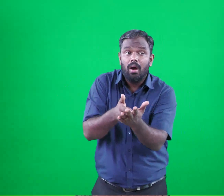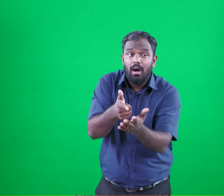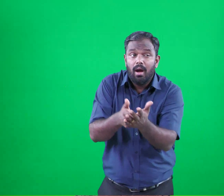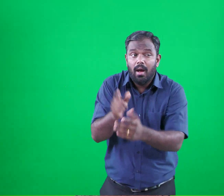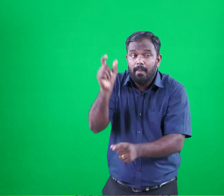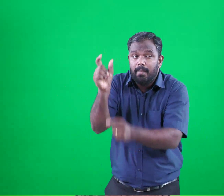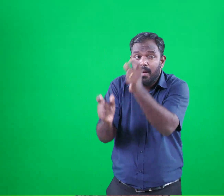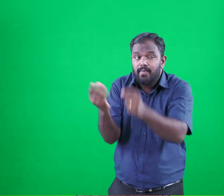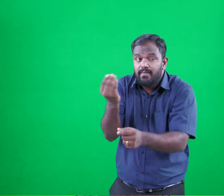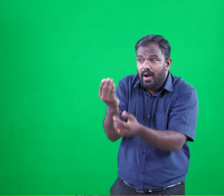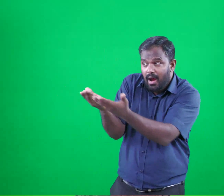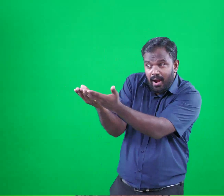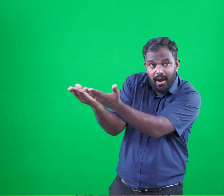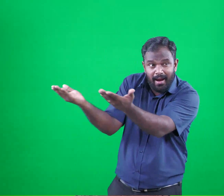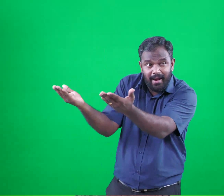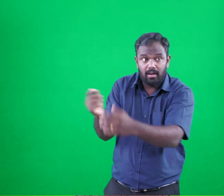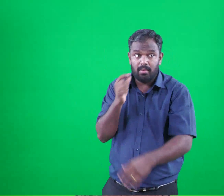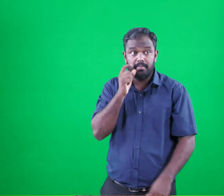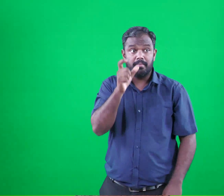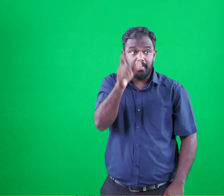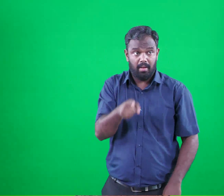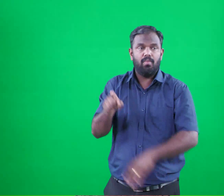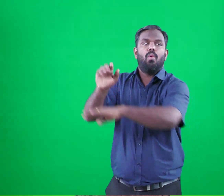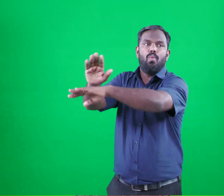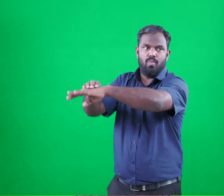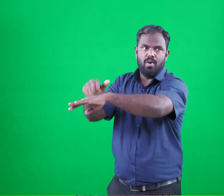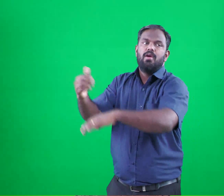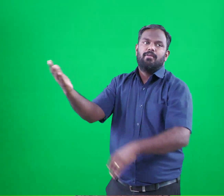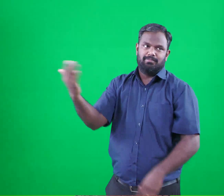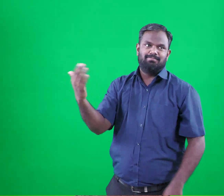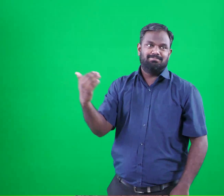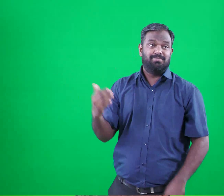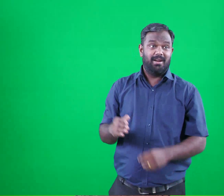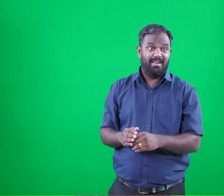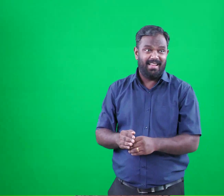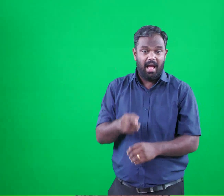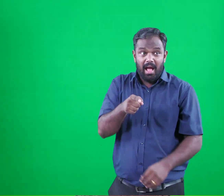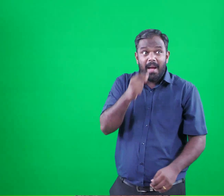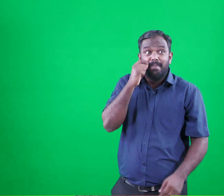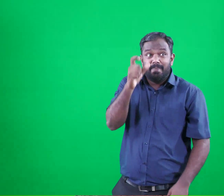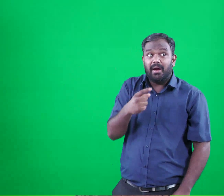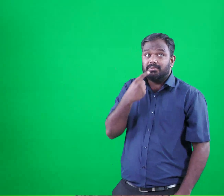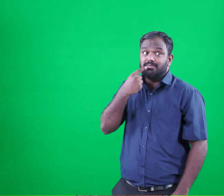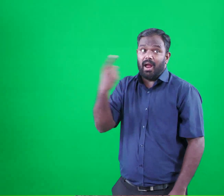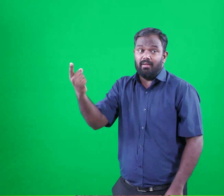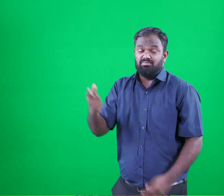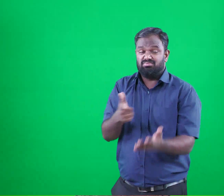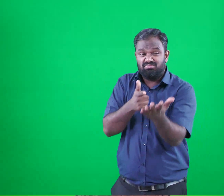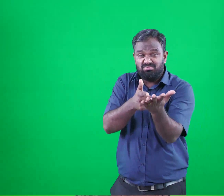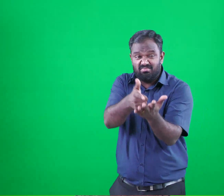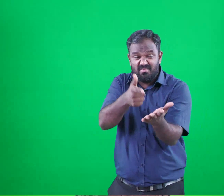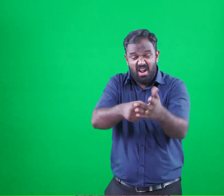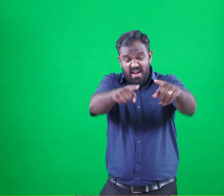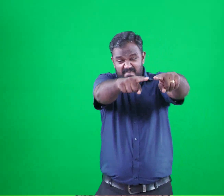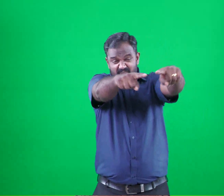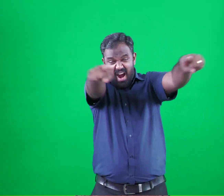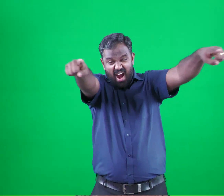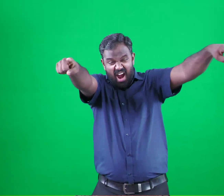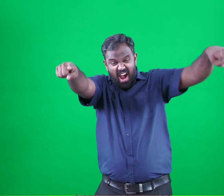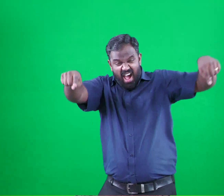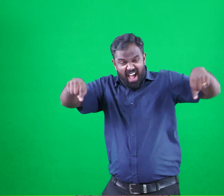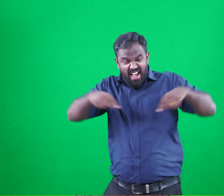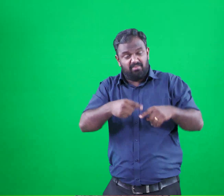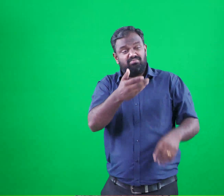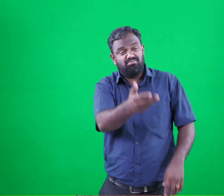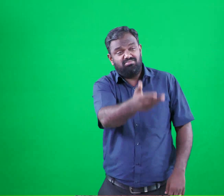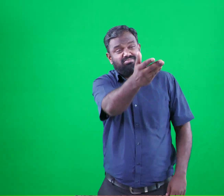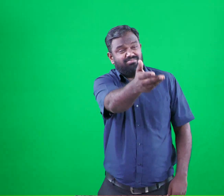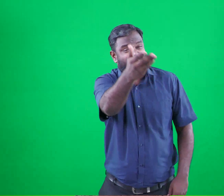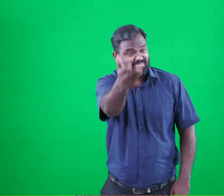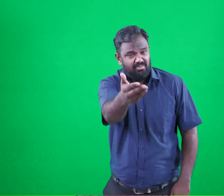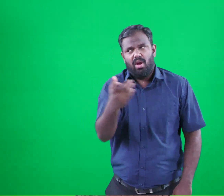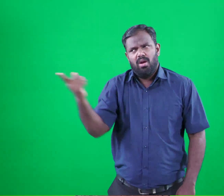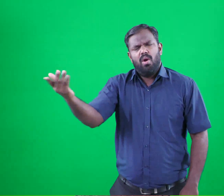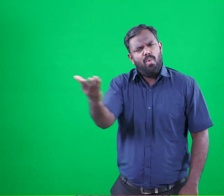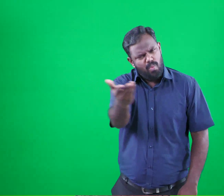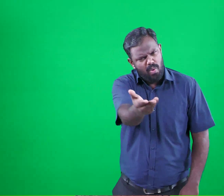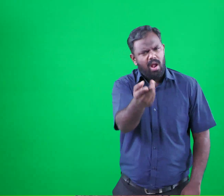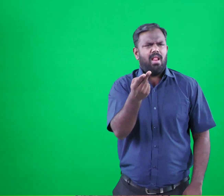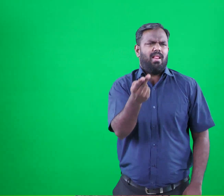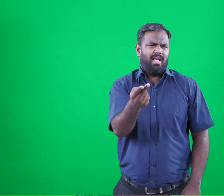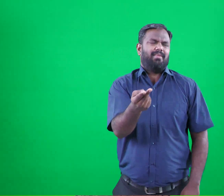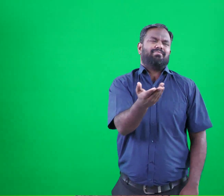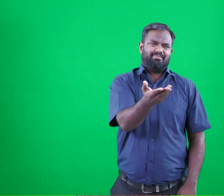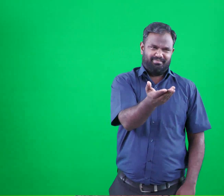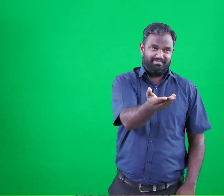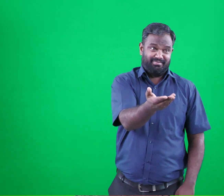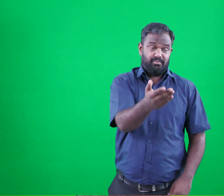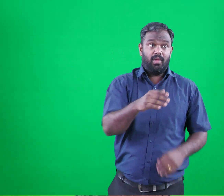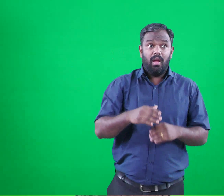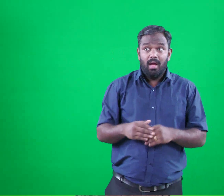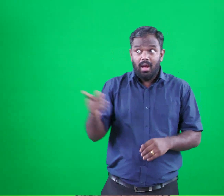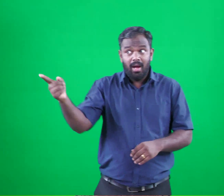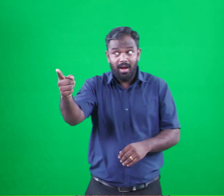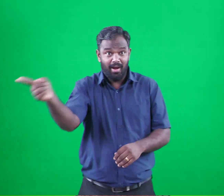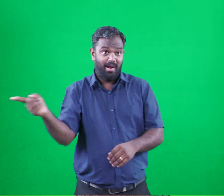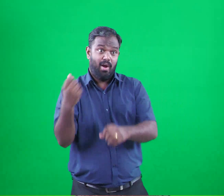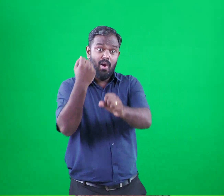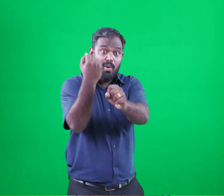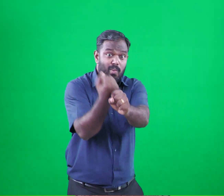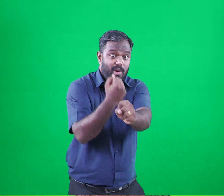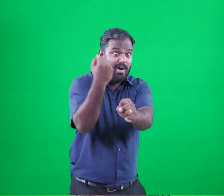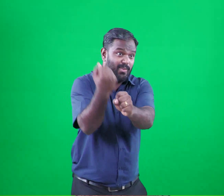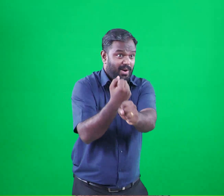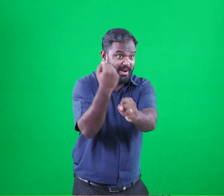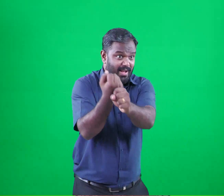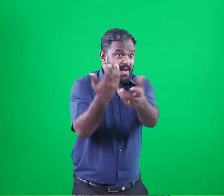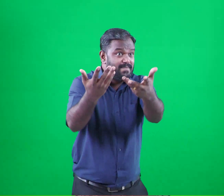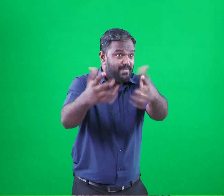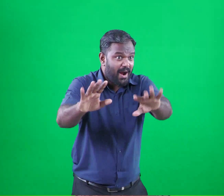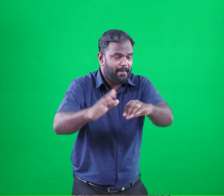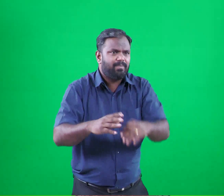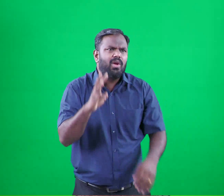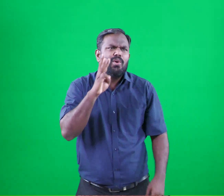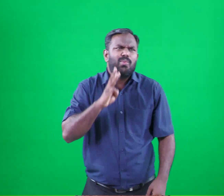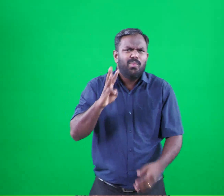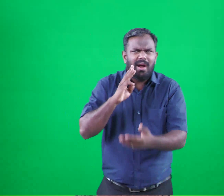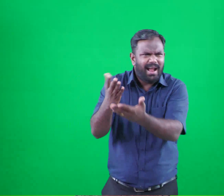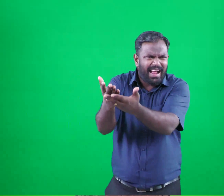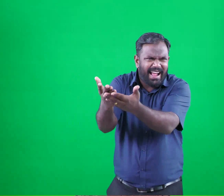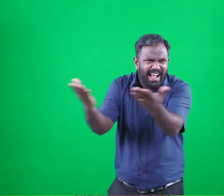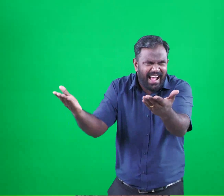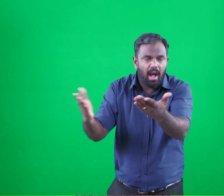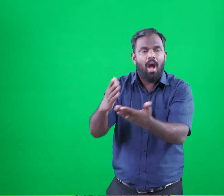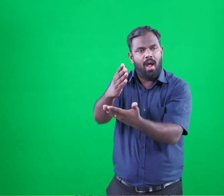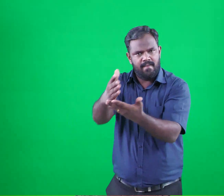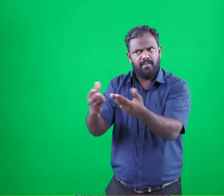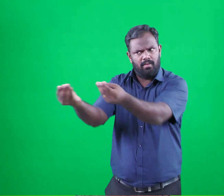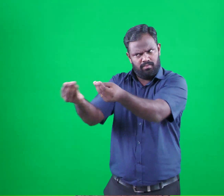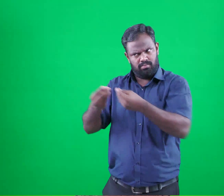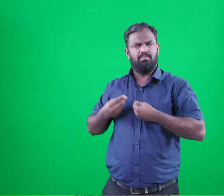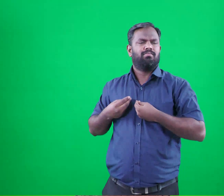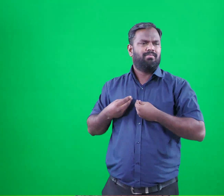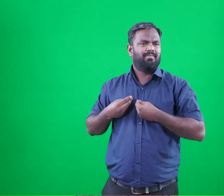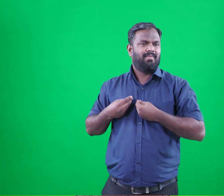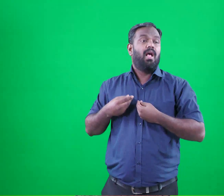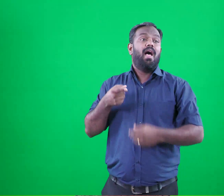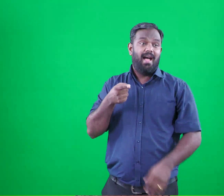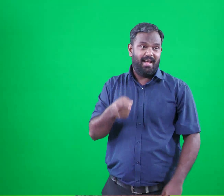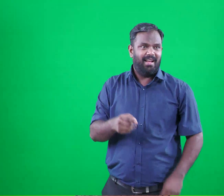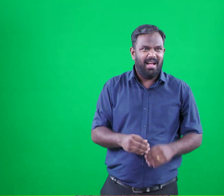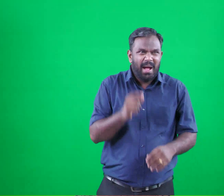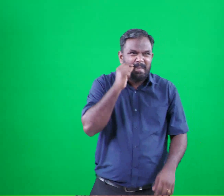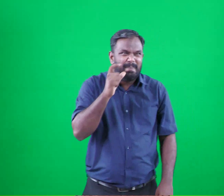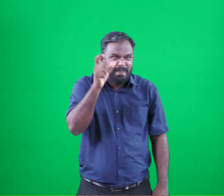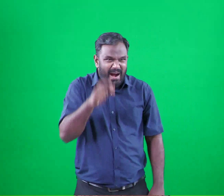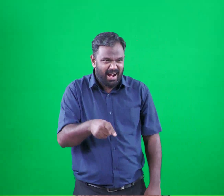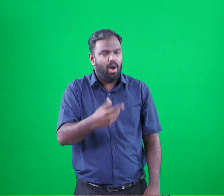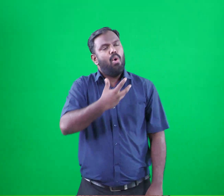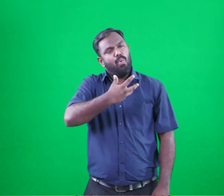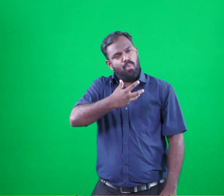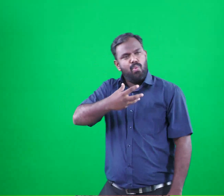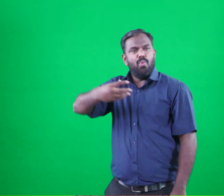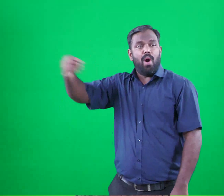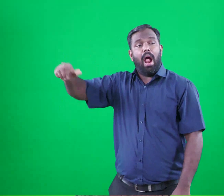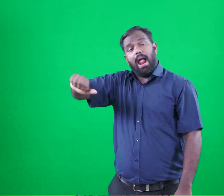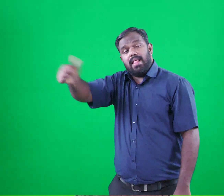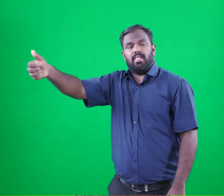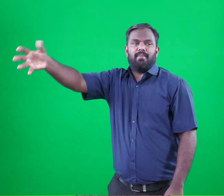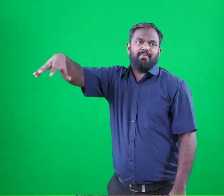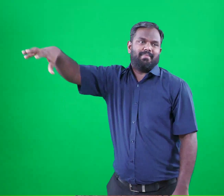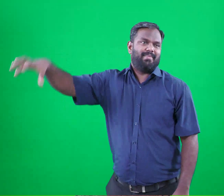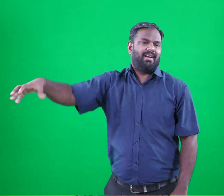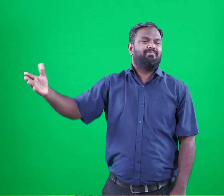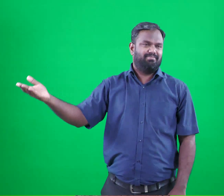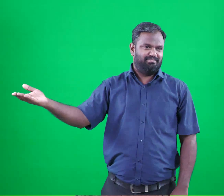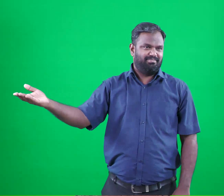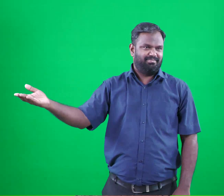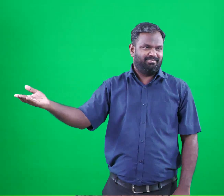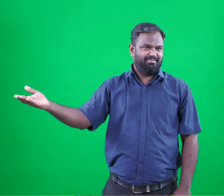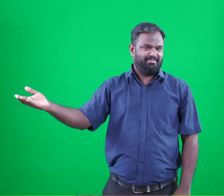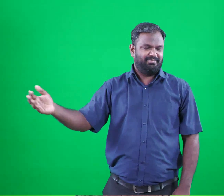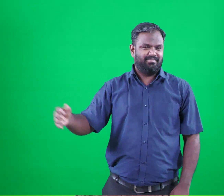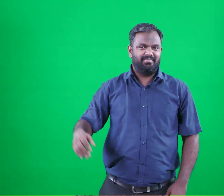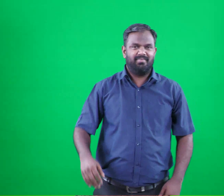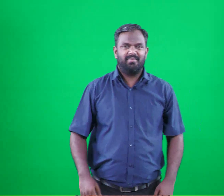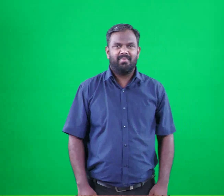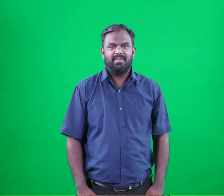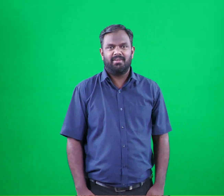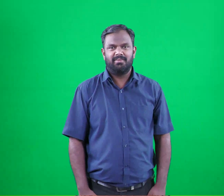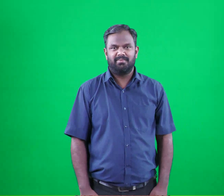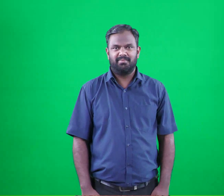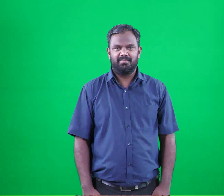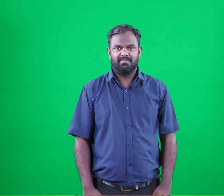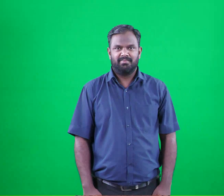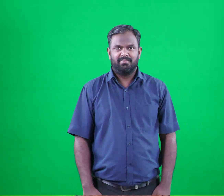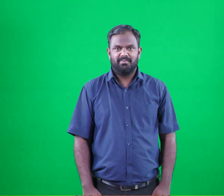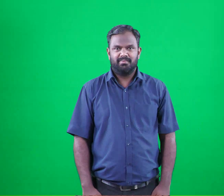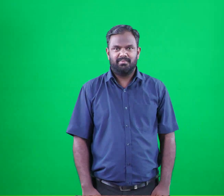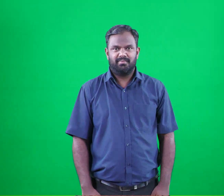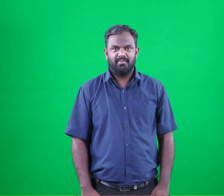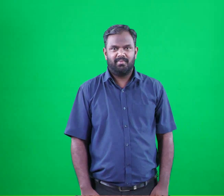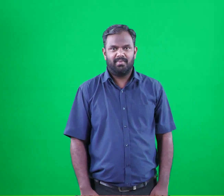Then he rented it out to some tenants and went away on a journey.